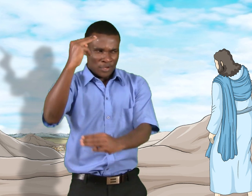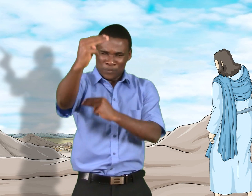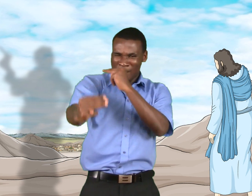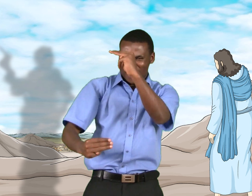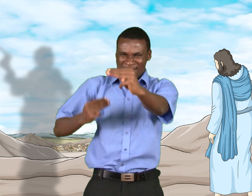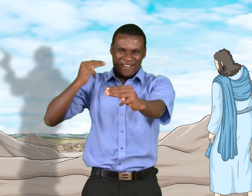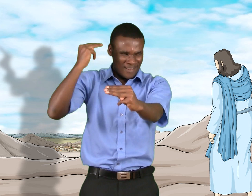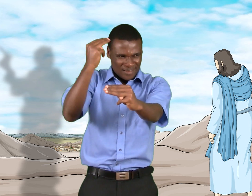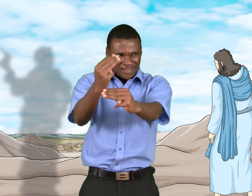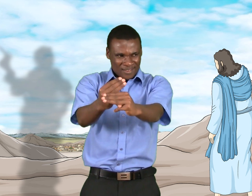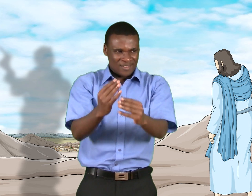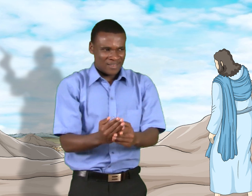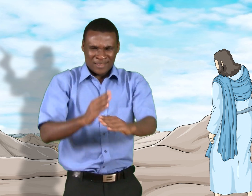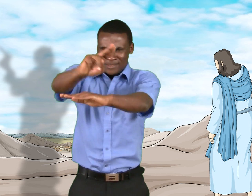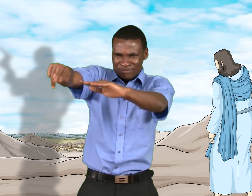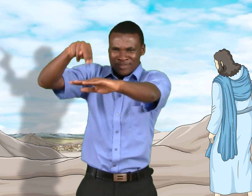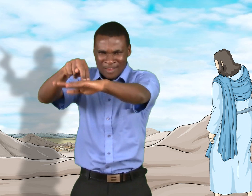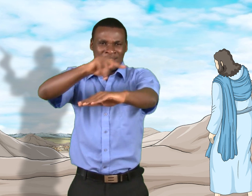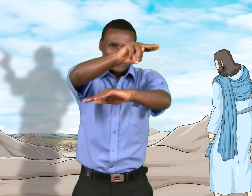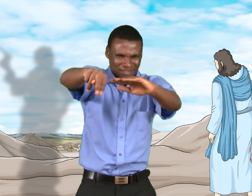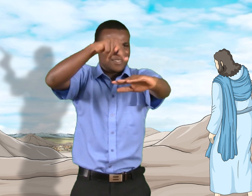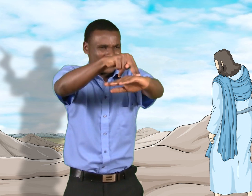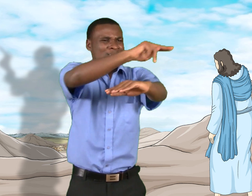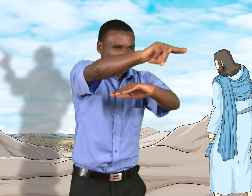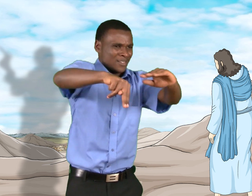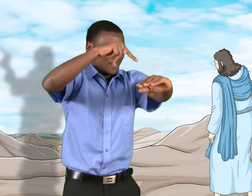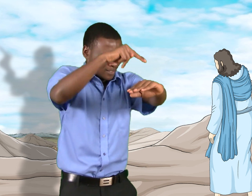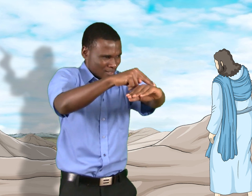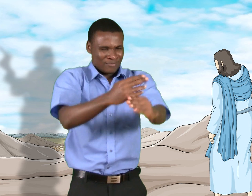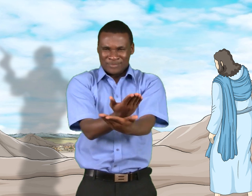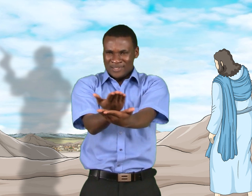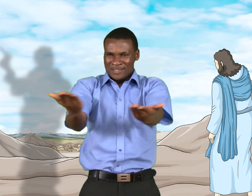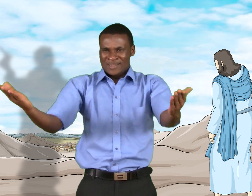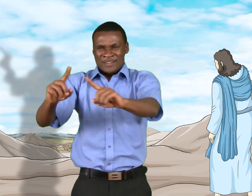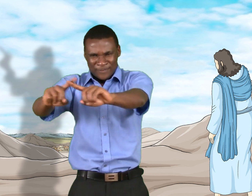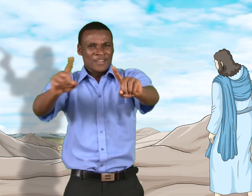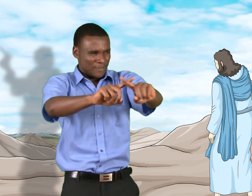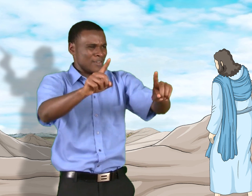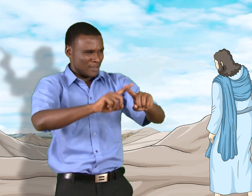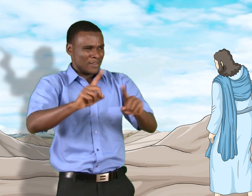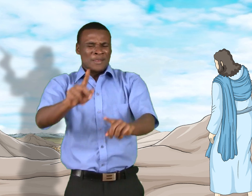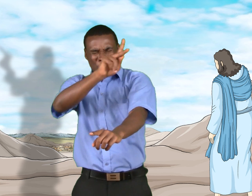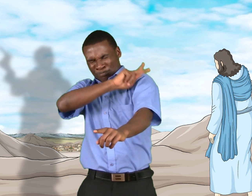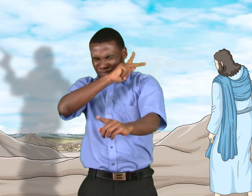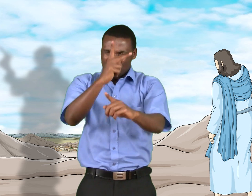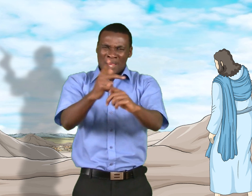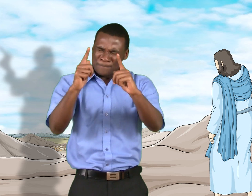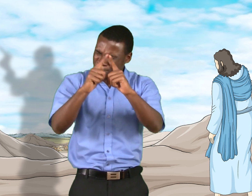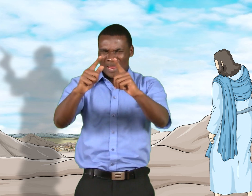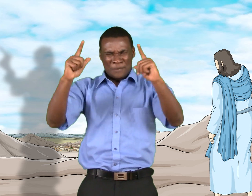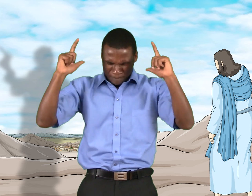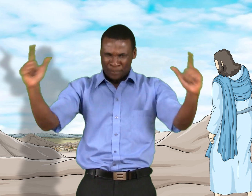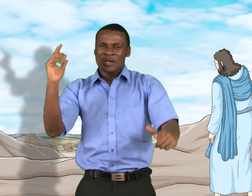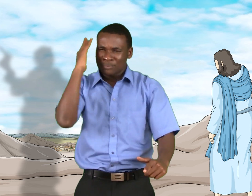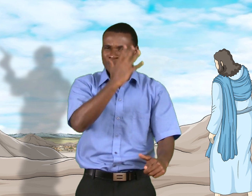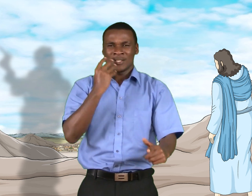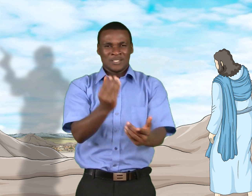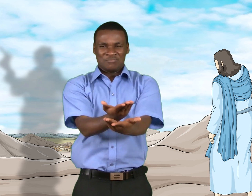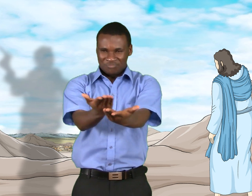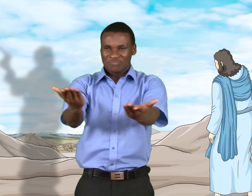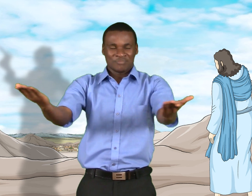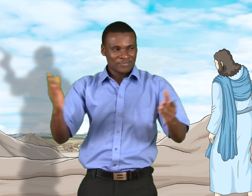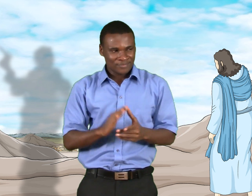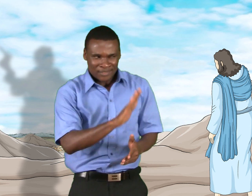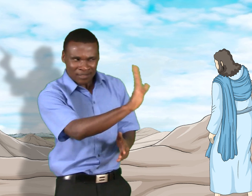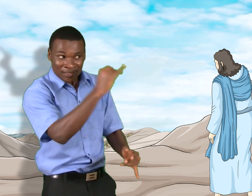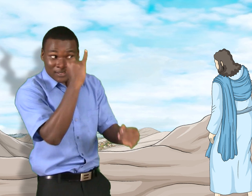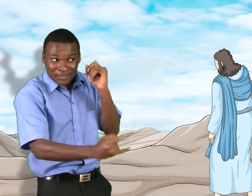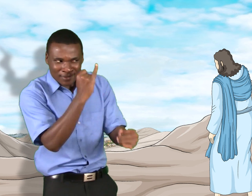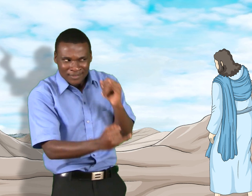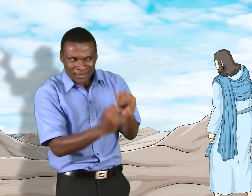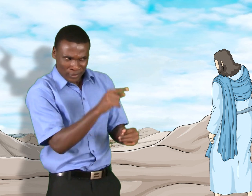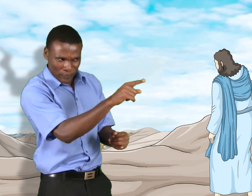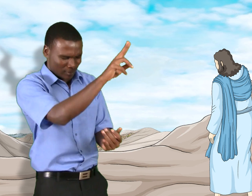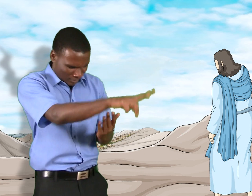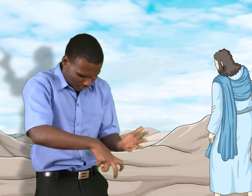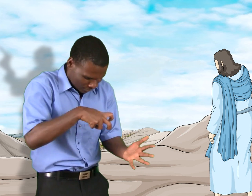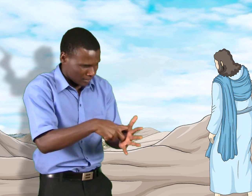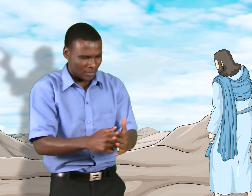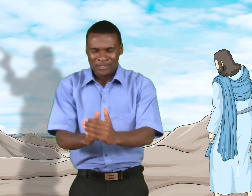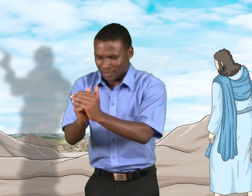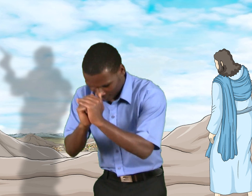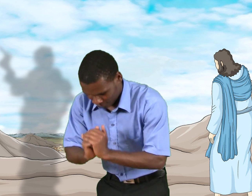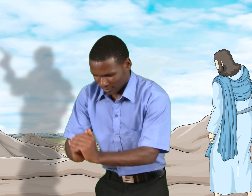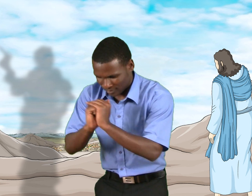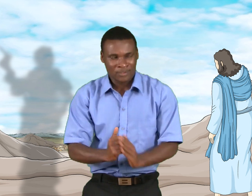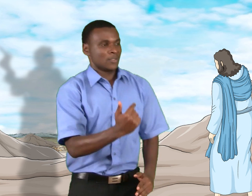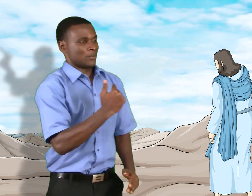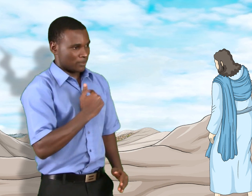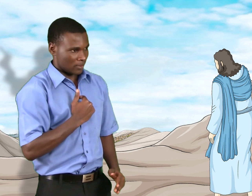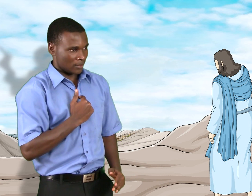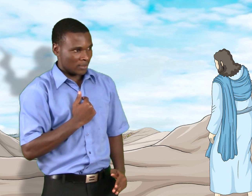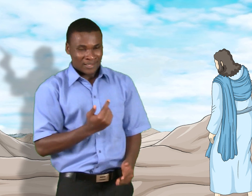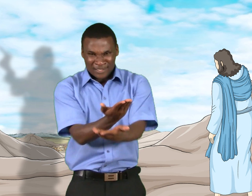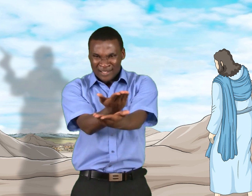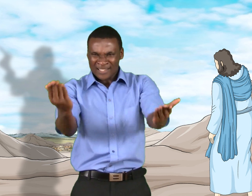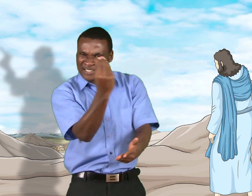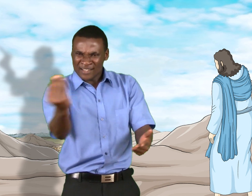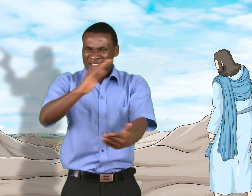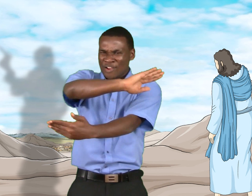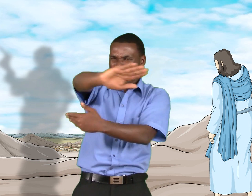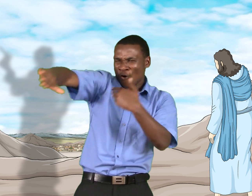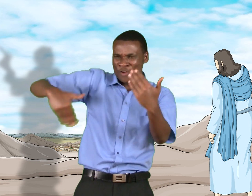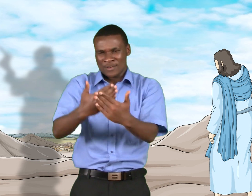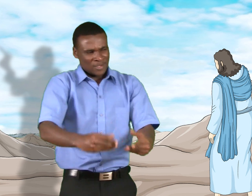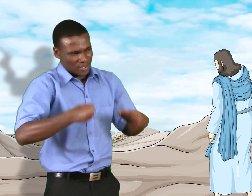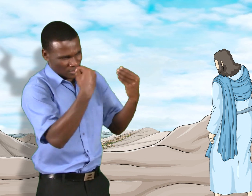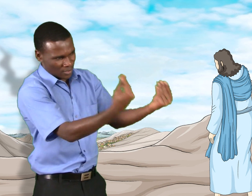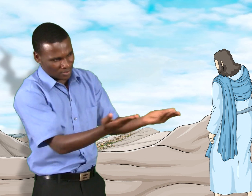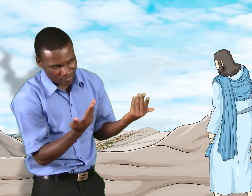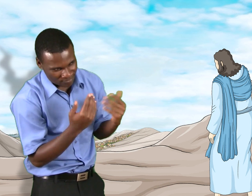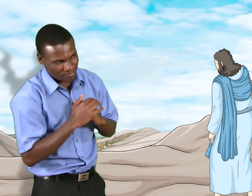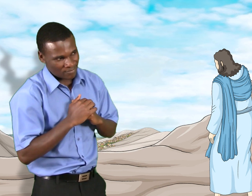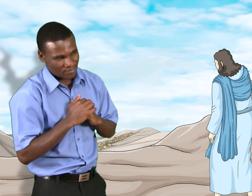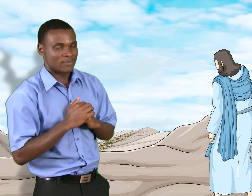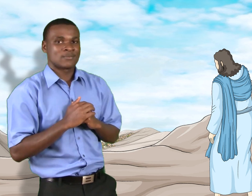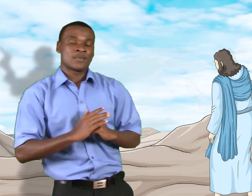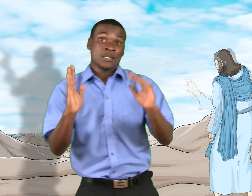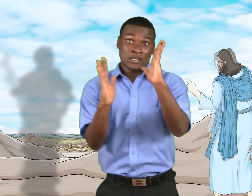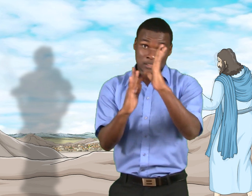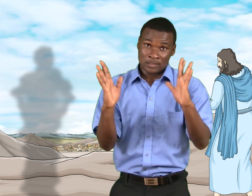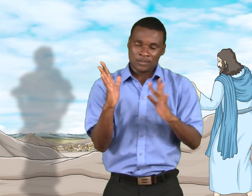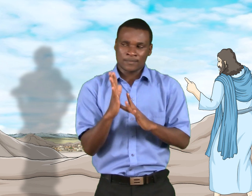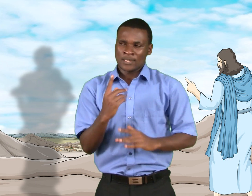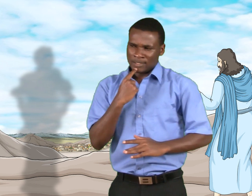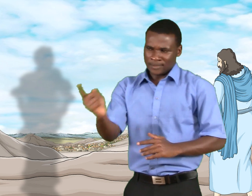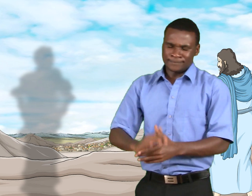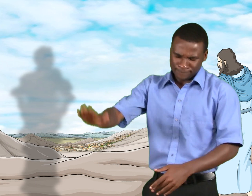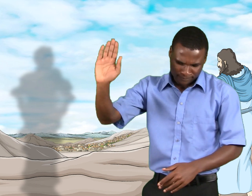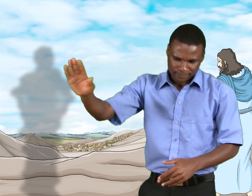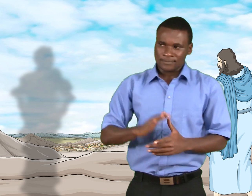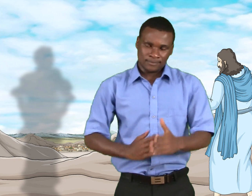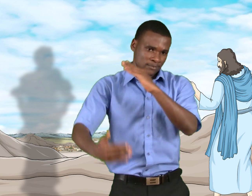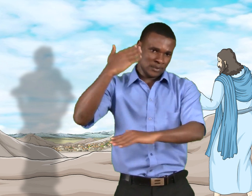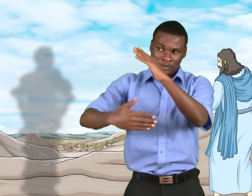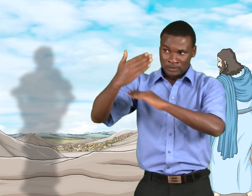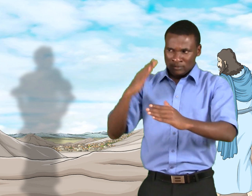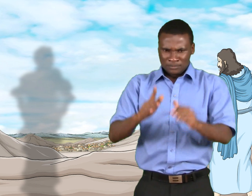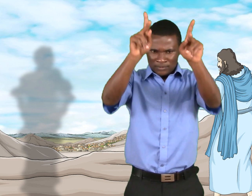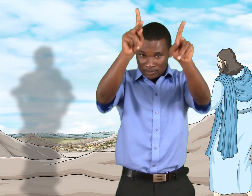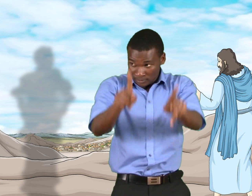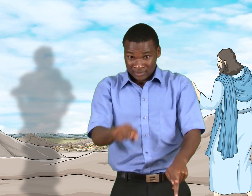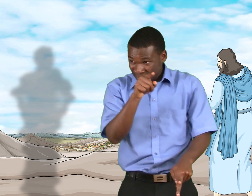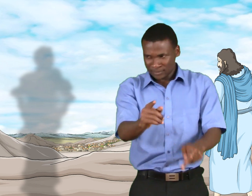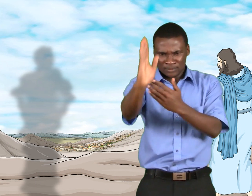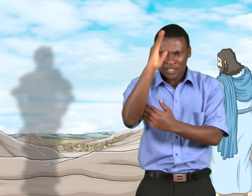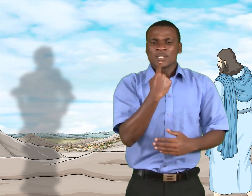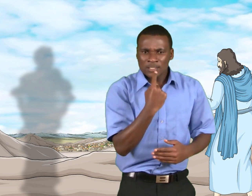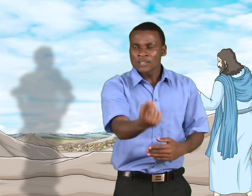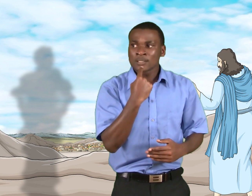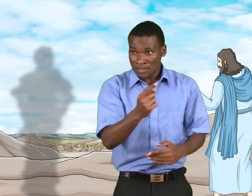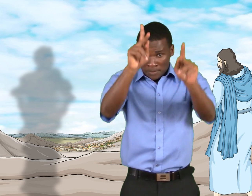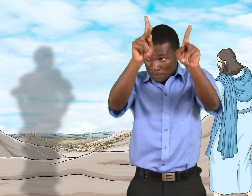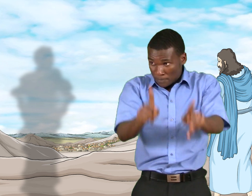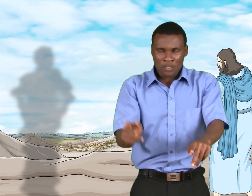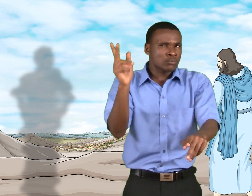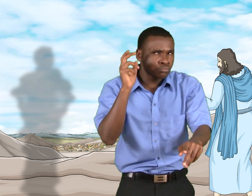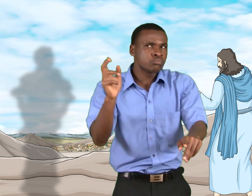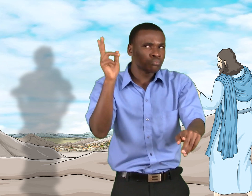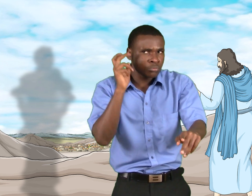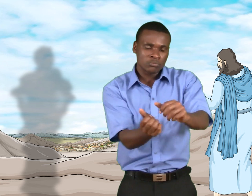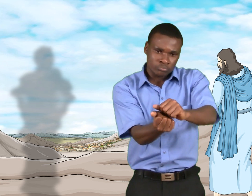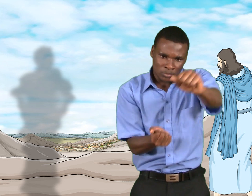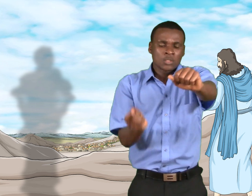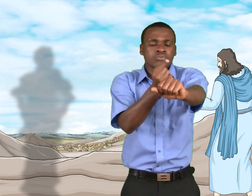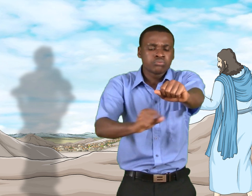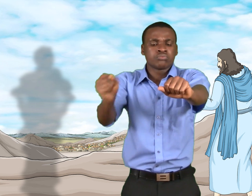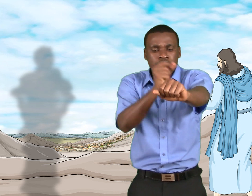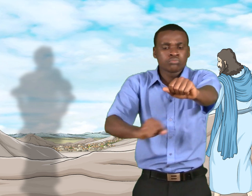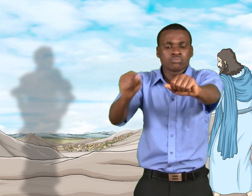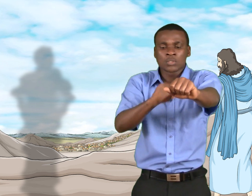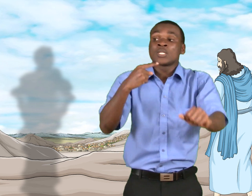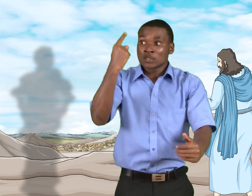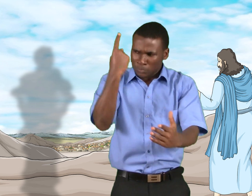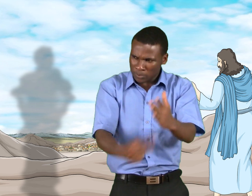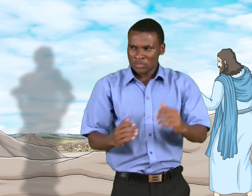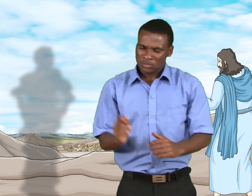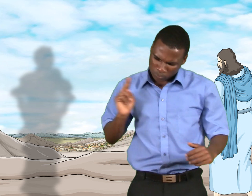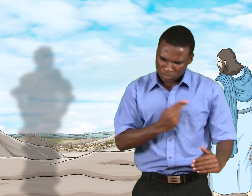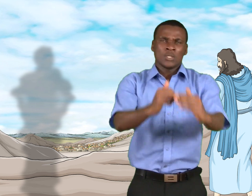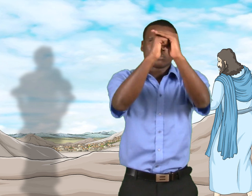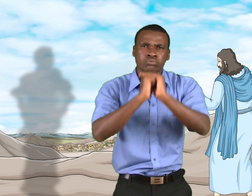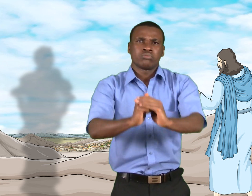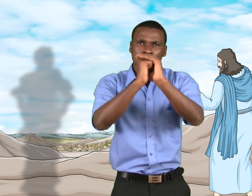“All this I will give You,” he said, “if You will fall down and worship me.” “Away from Me, Satan!” Jesus declared.